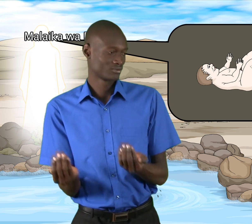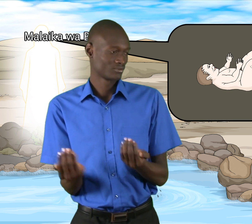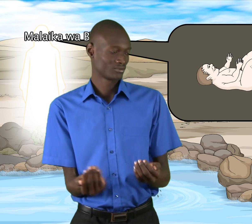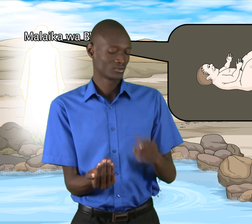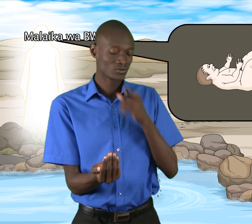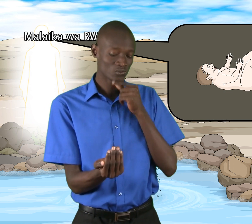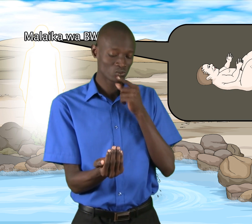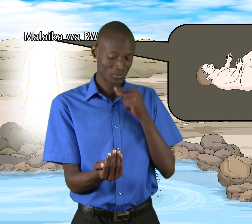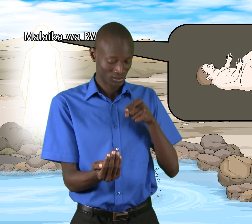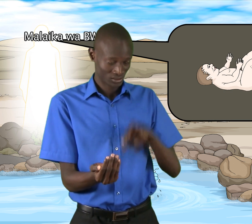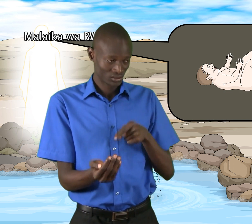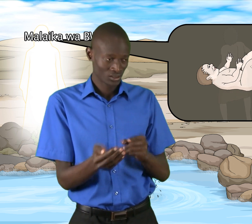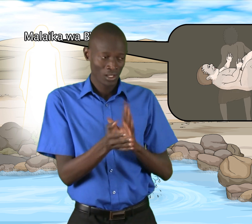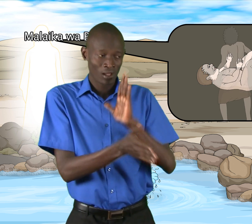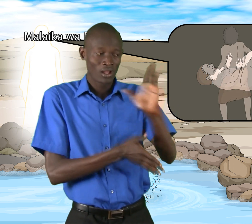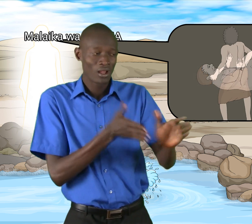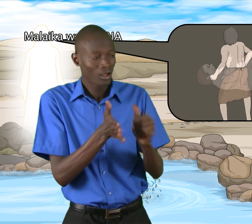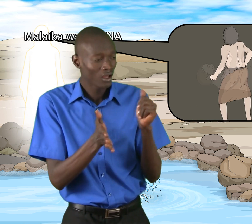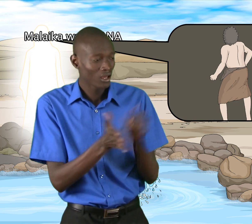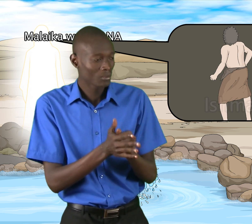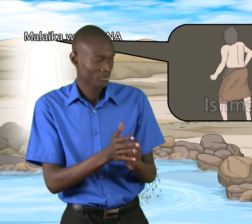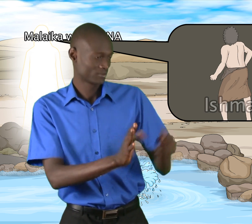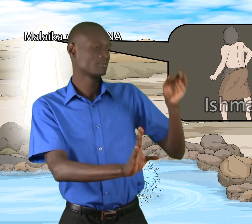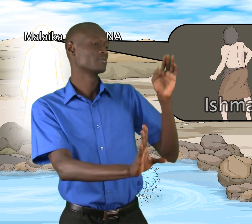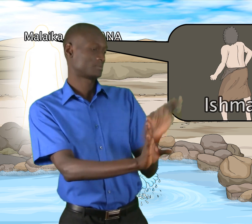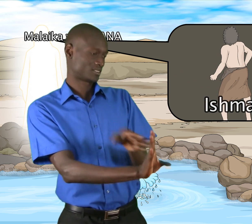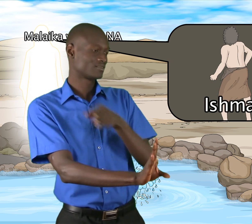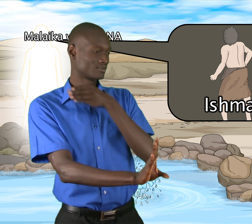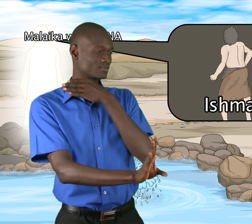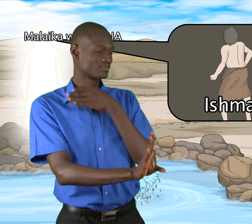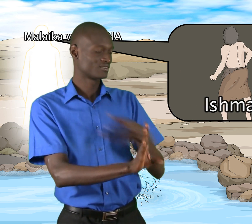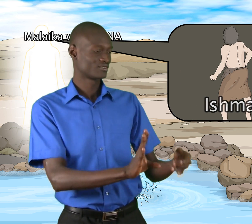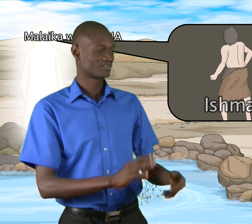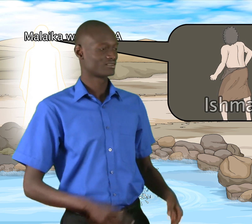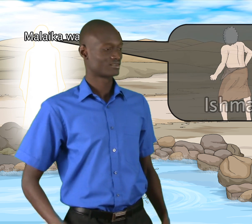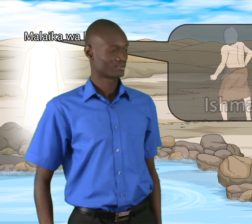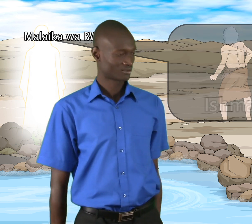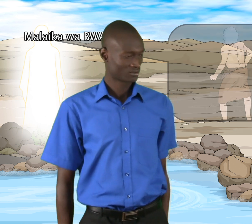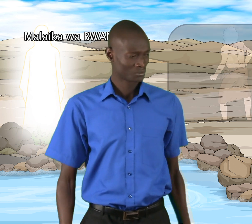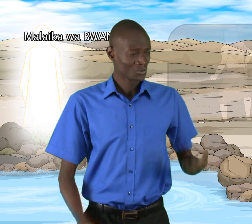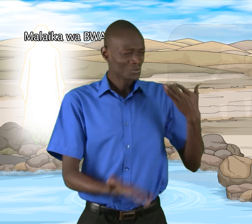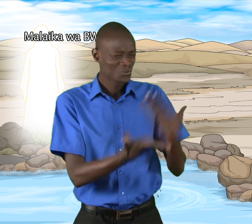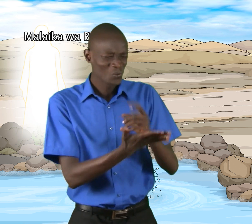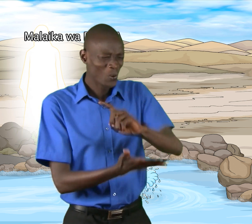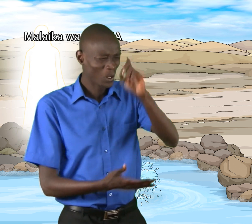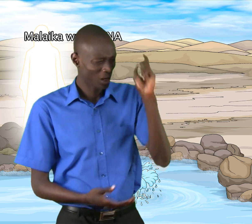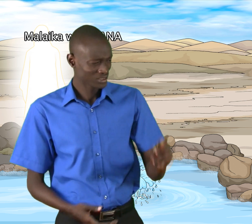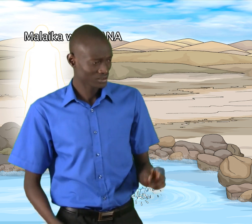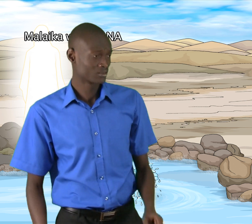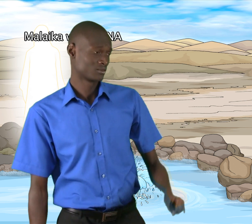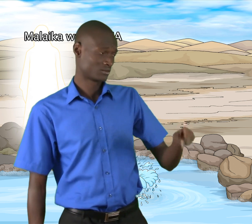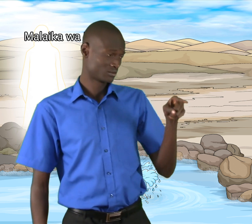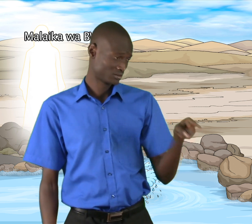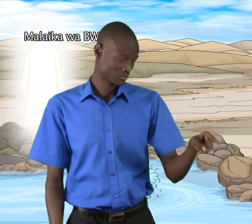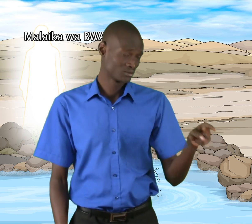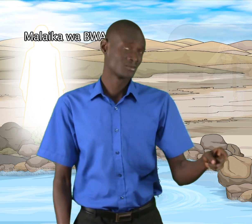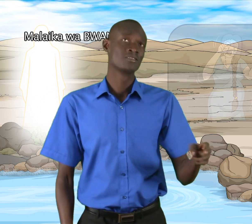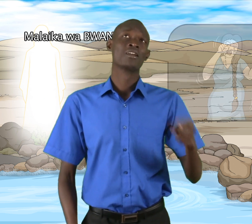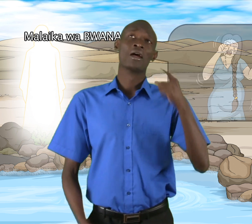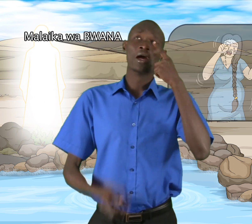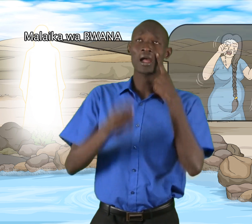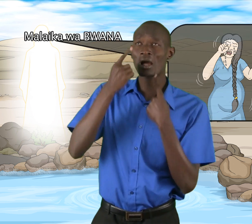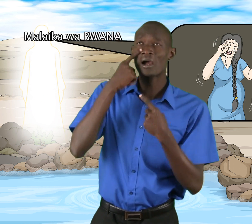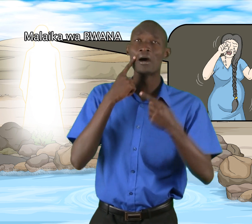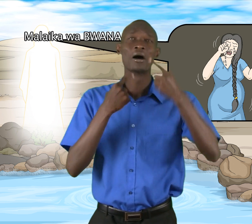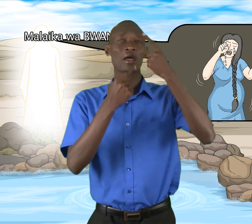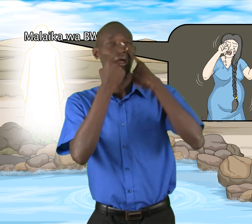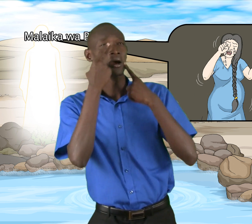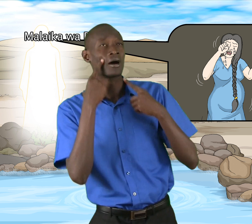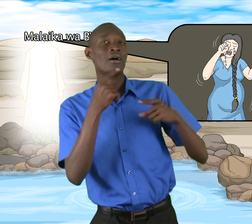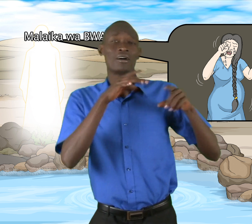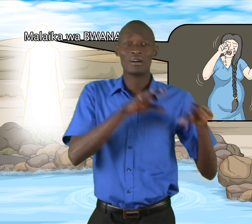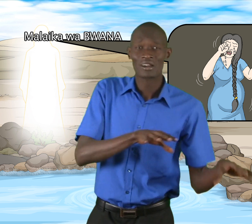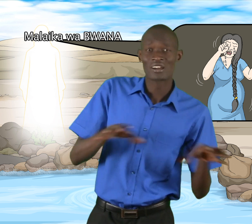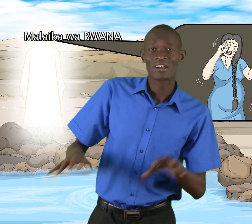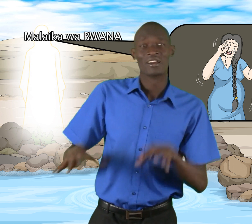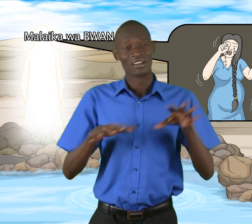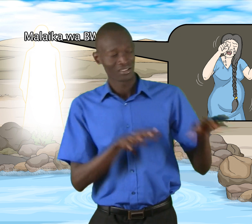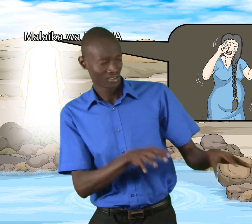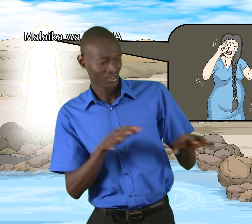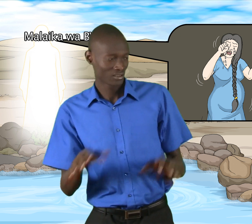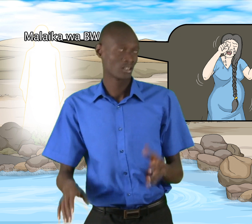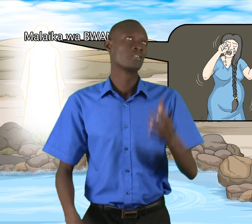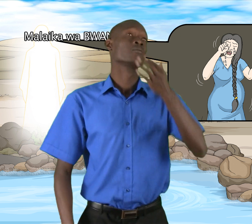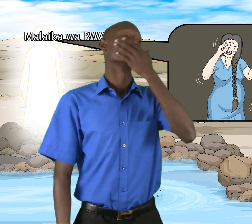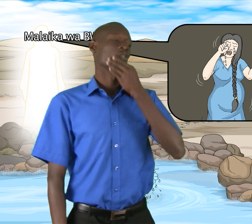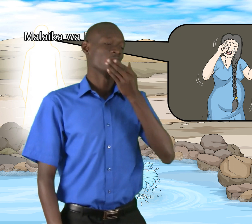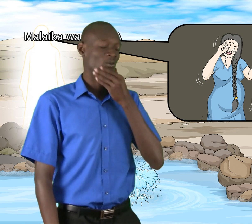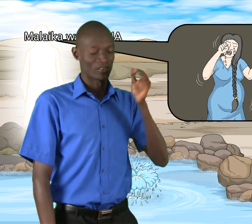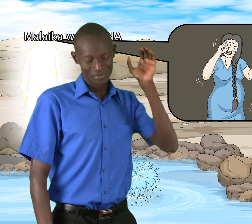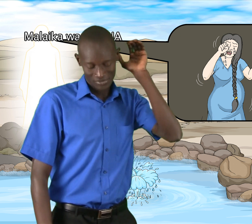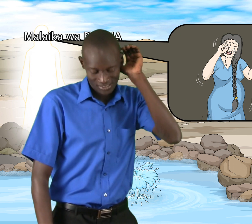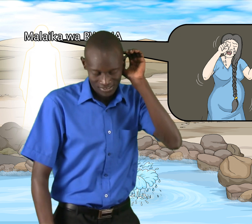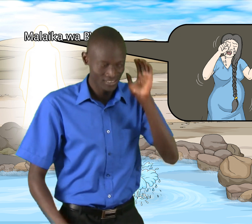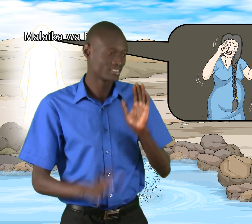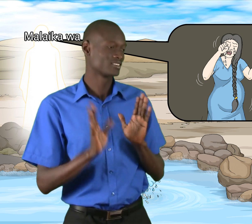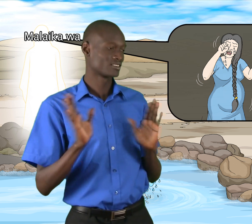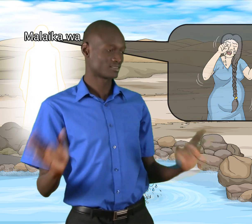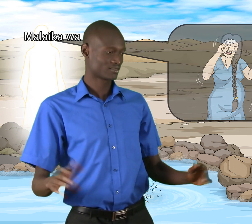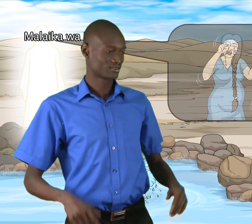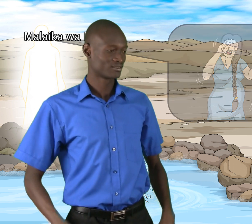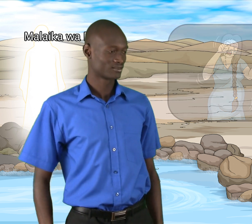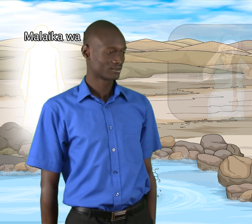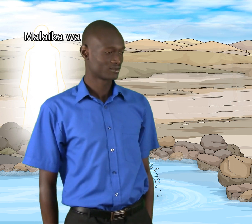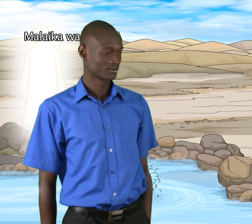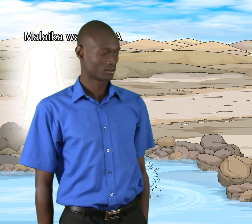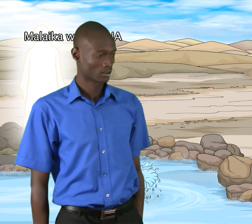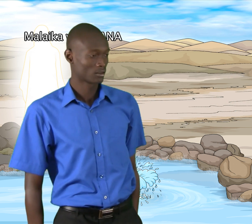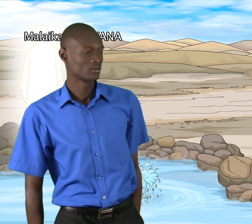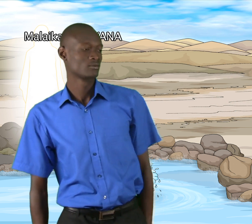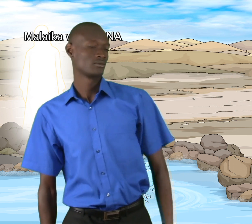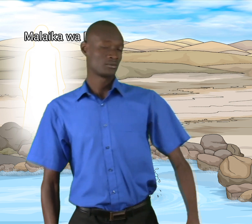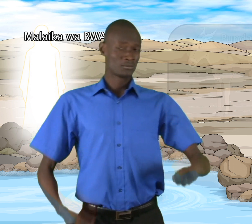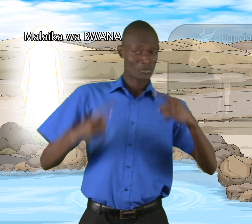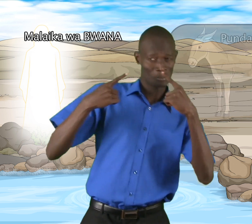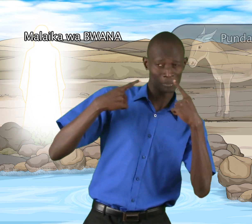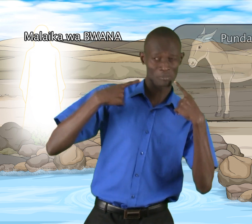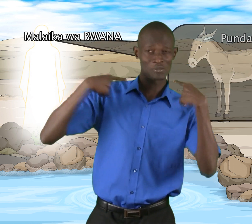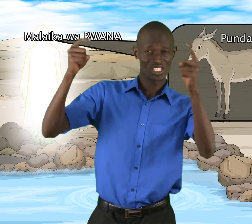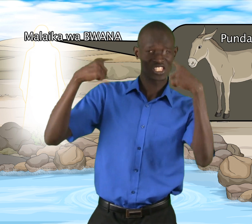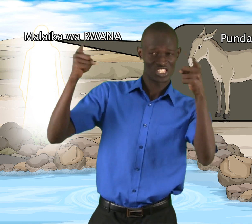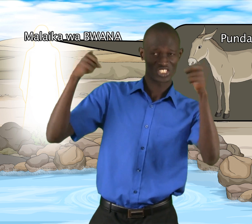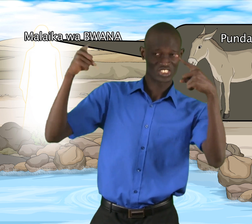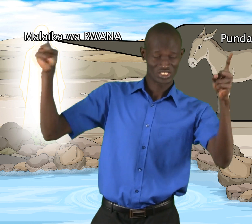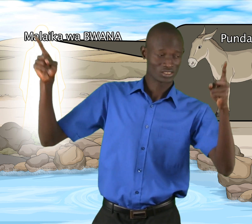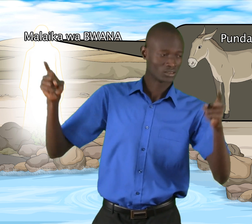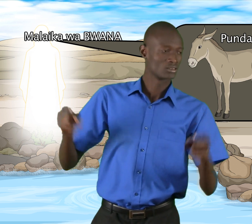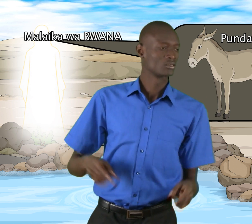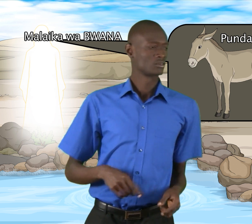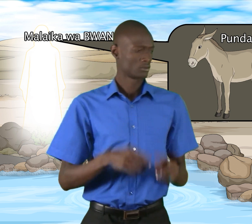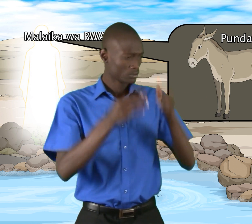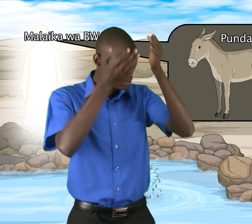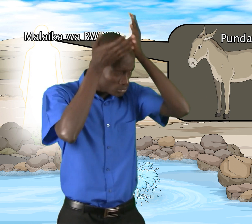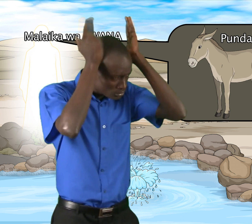And you shall name him Ishmael, for the LORD has heard your cry of affliction.